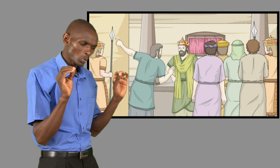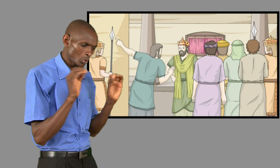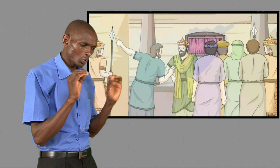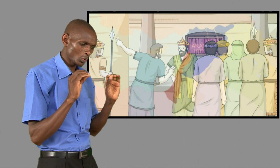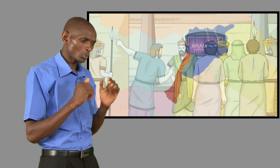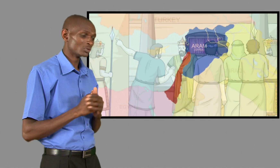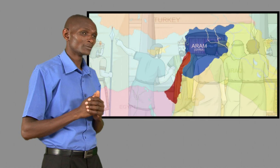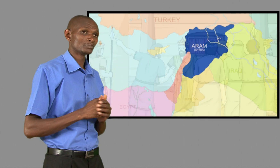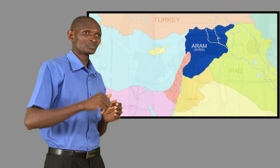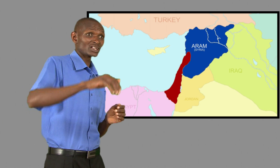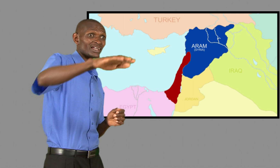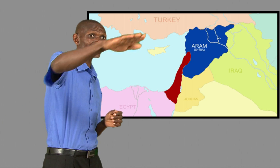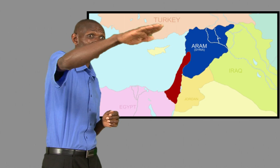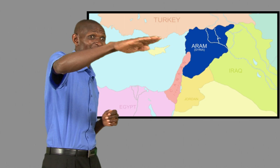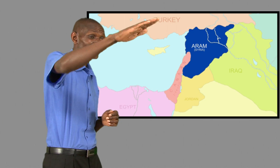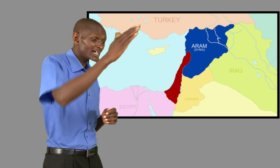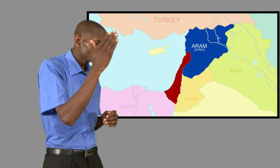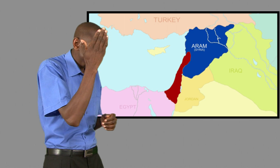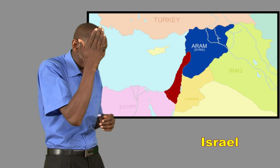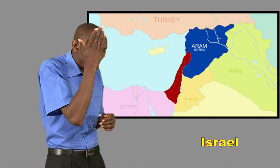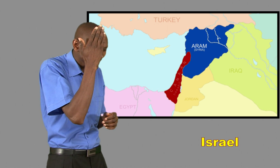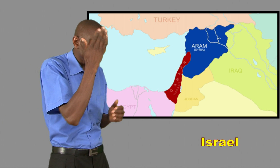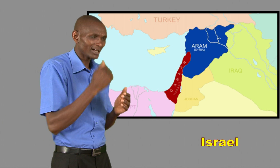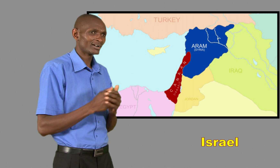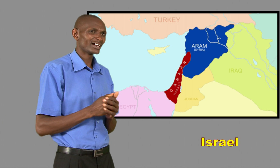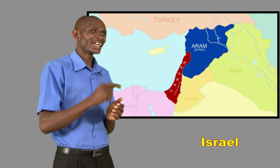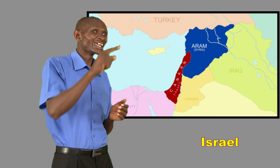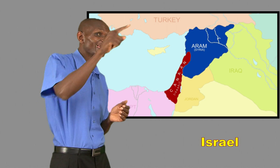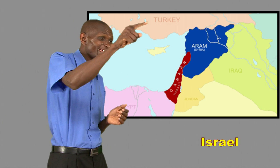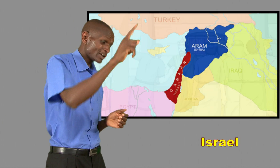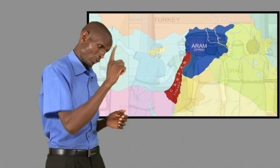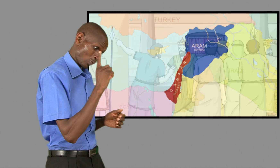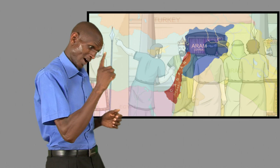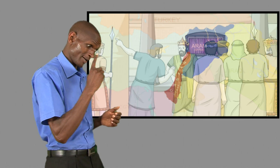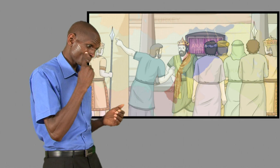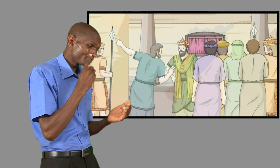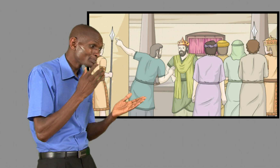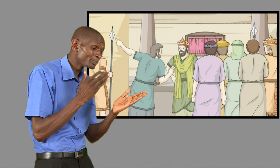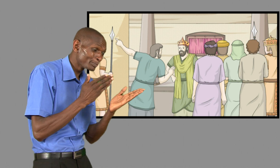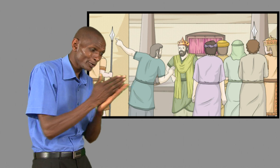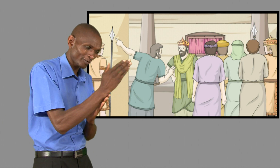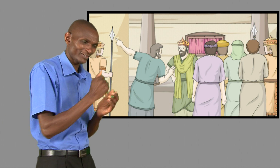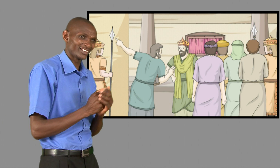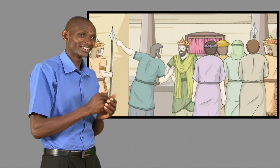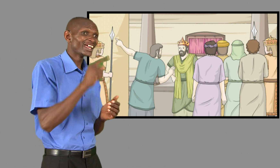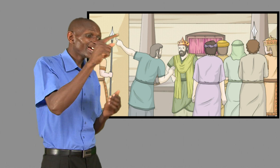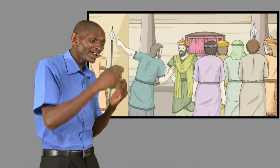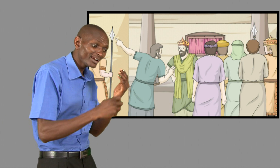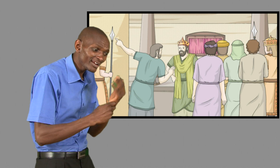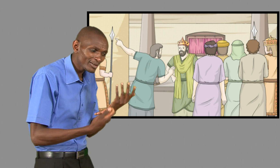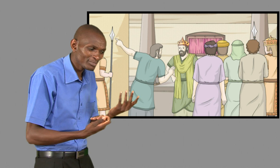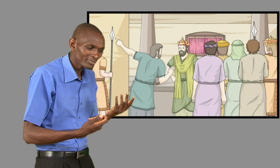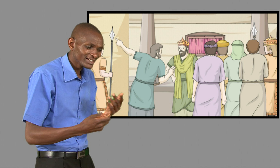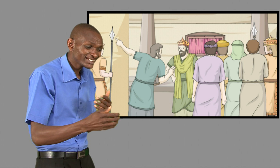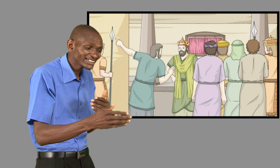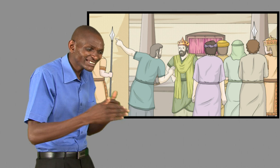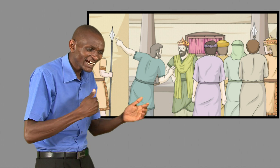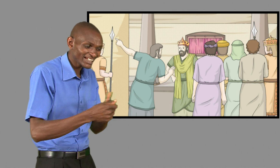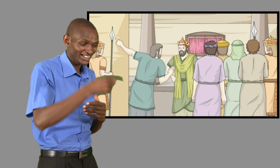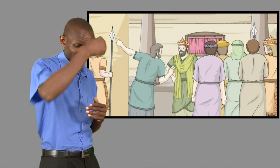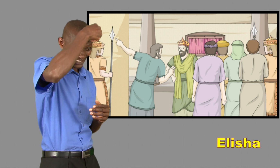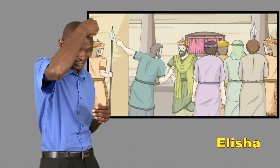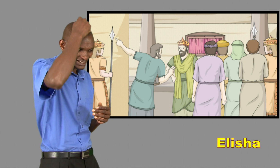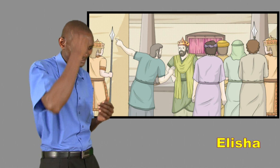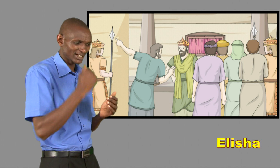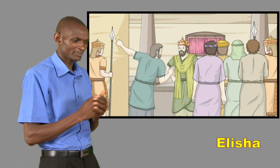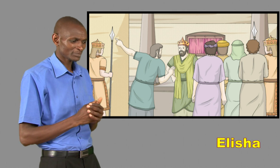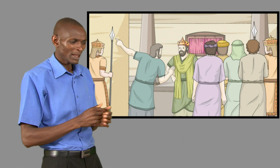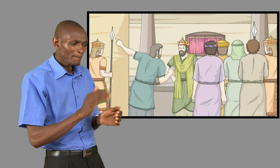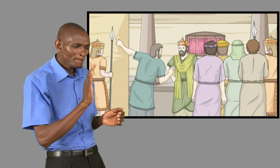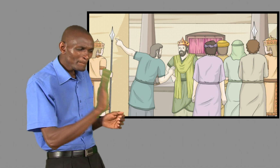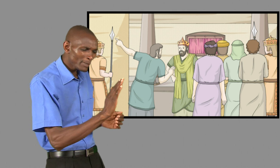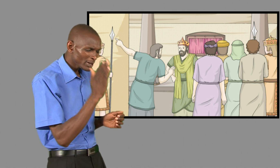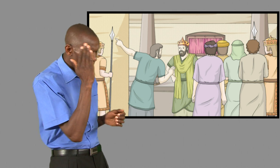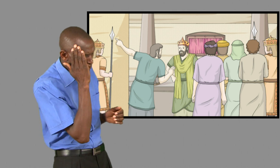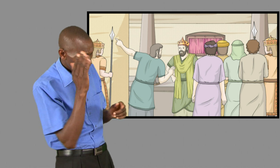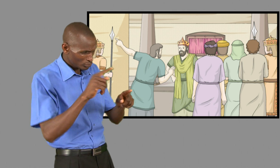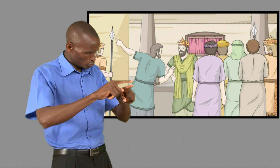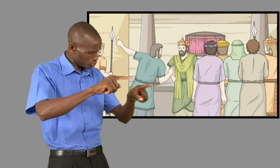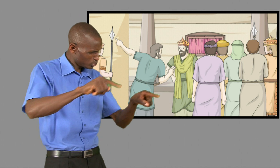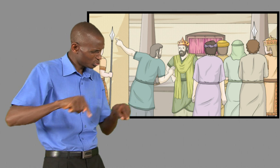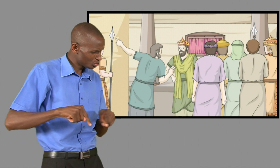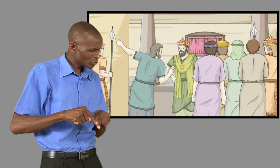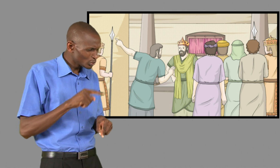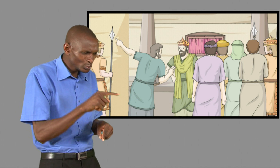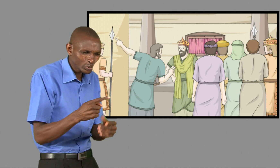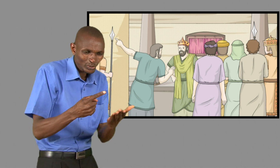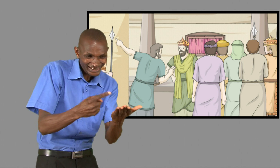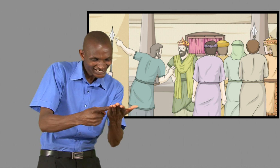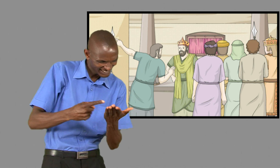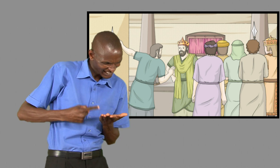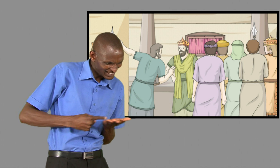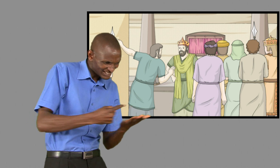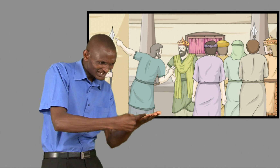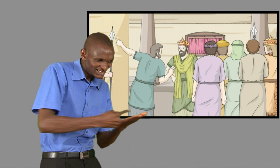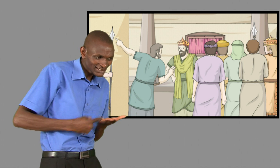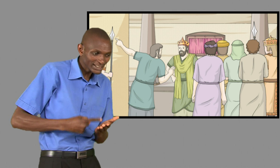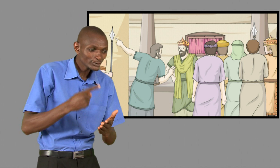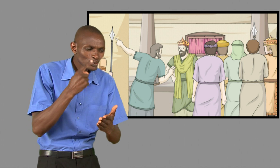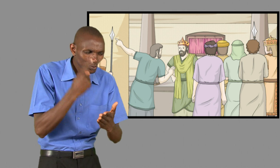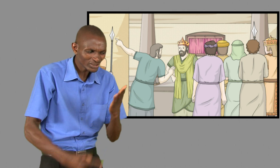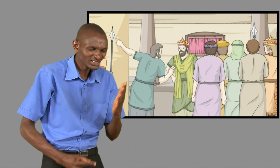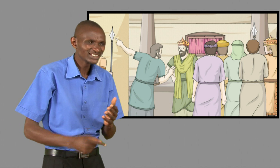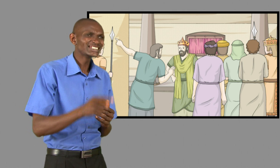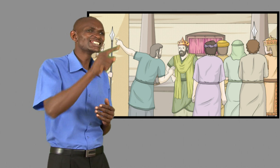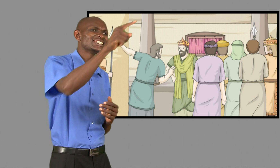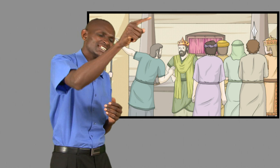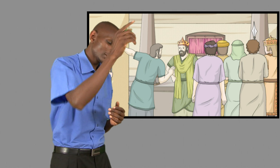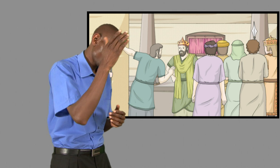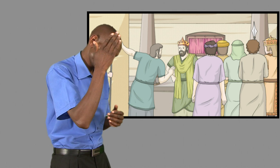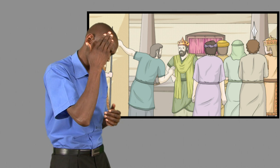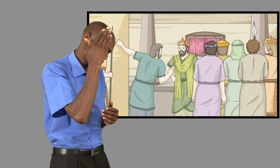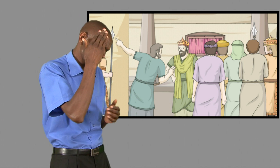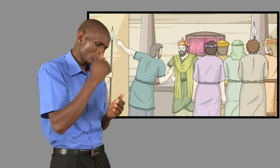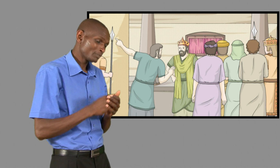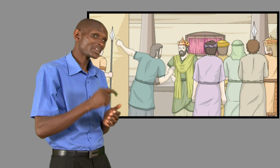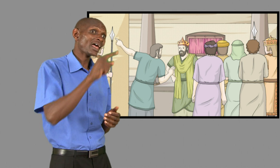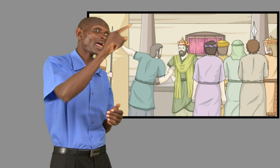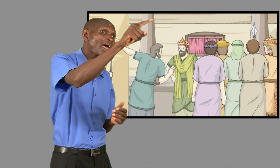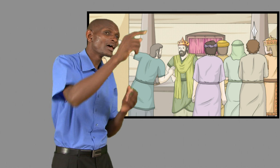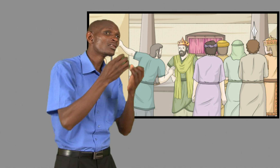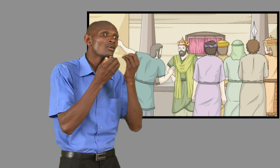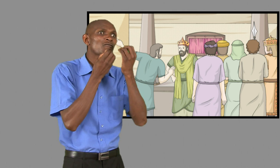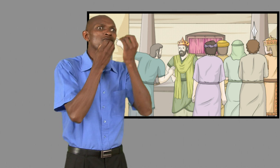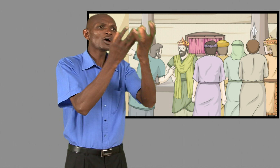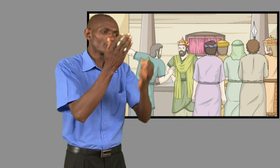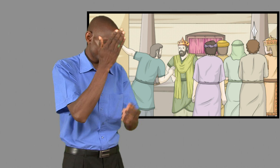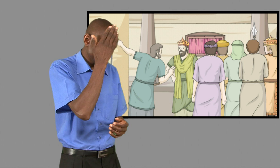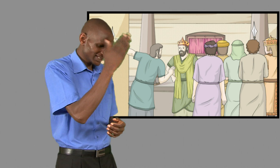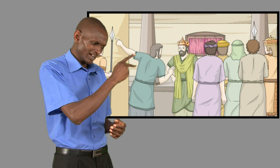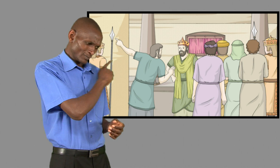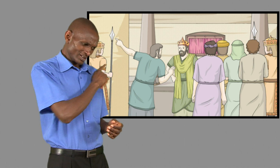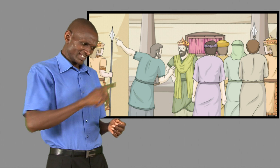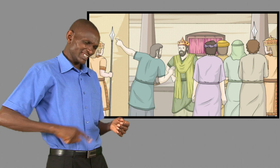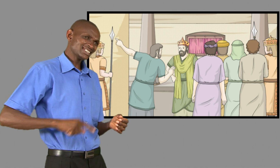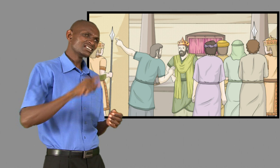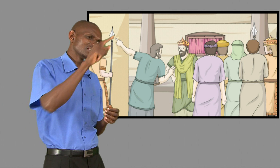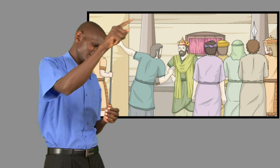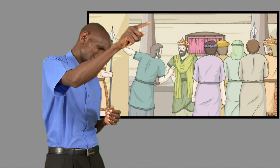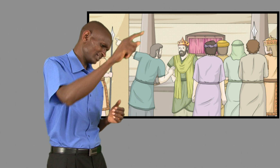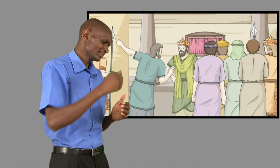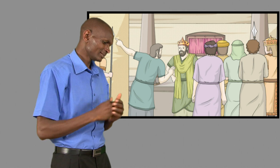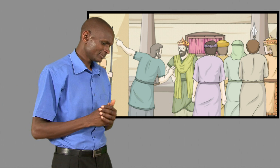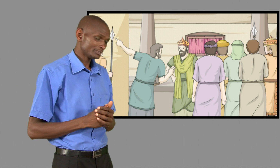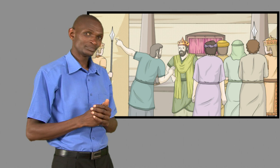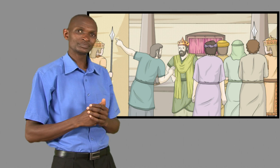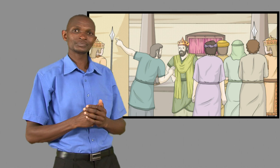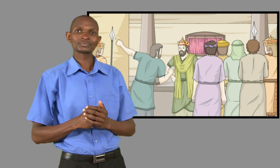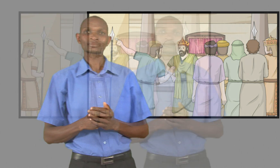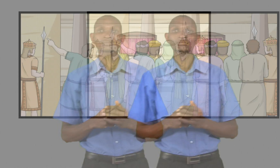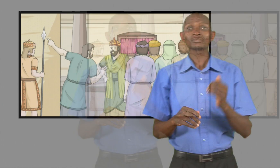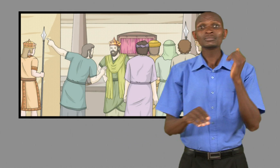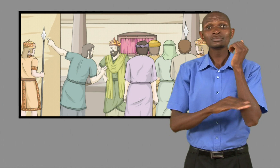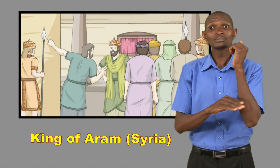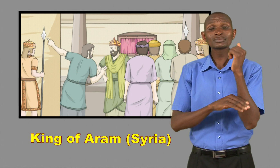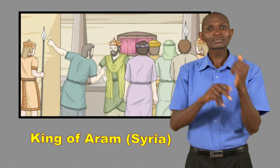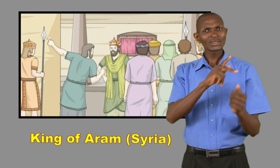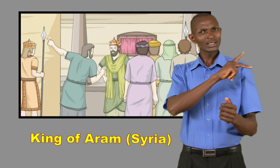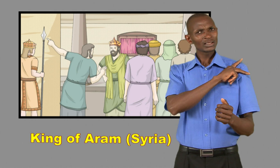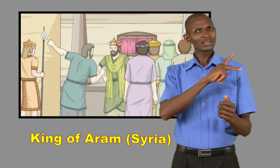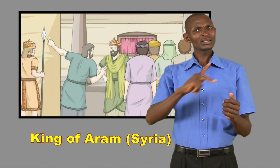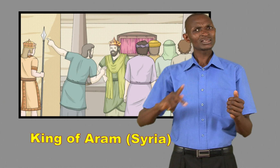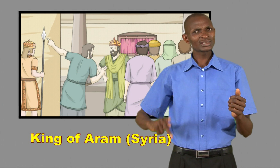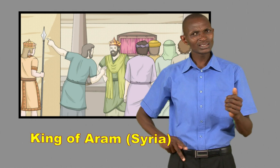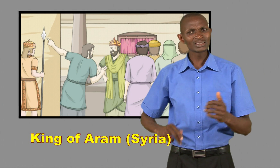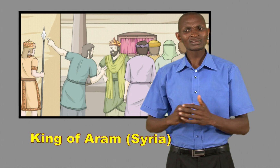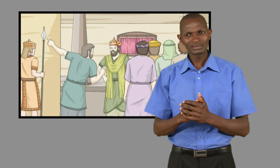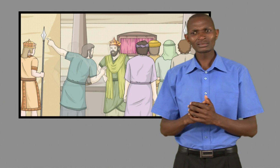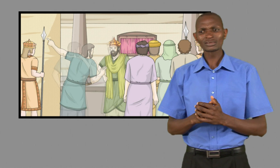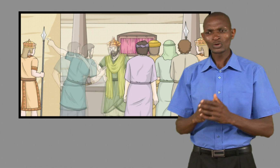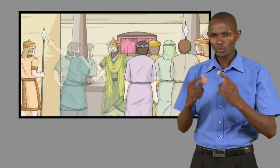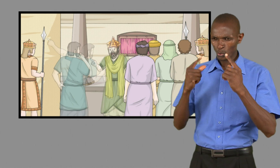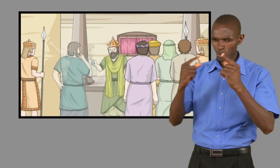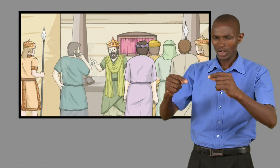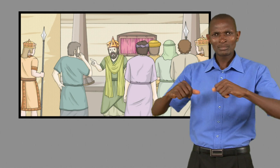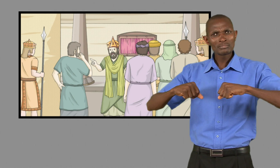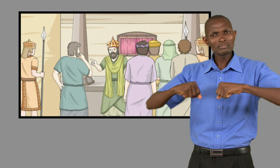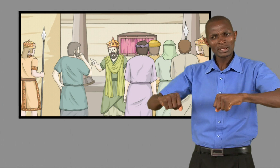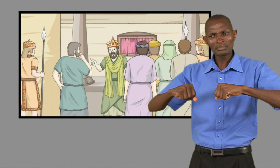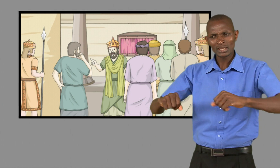For Elisha, the prophet in Israel, tells the king of Israel the very words you speak in your bedroom.”